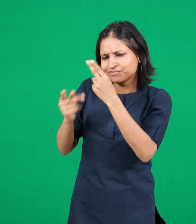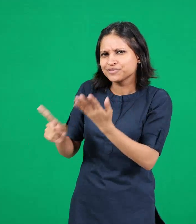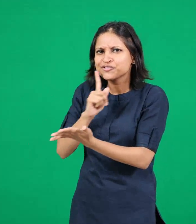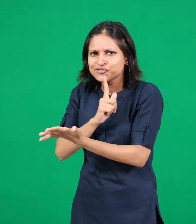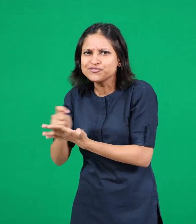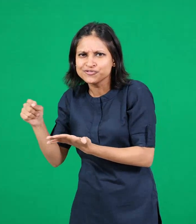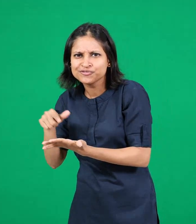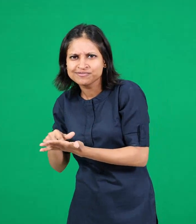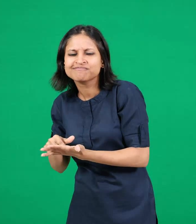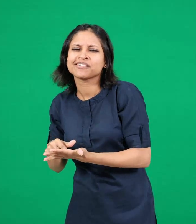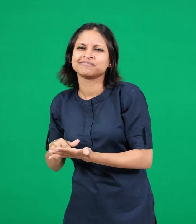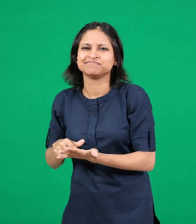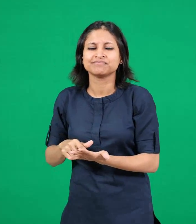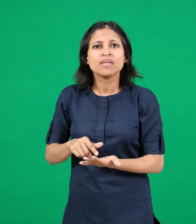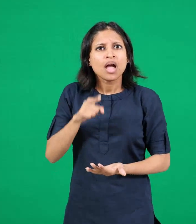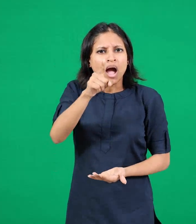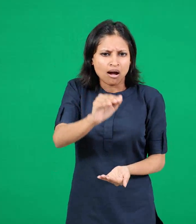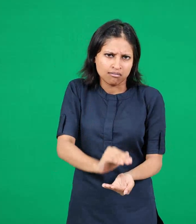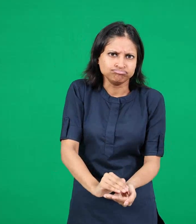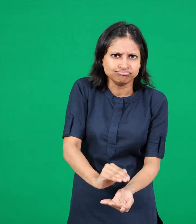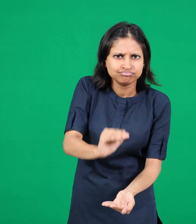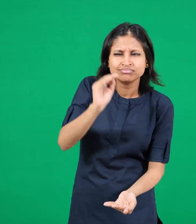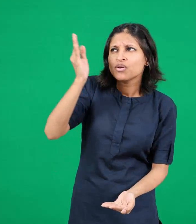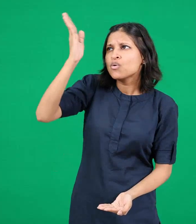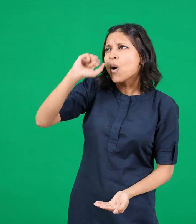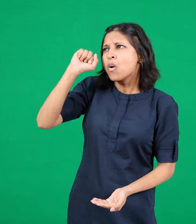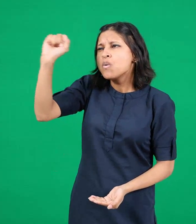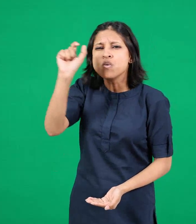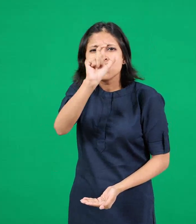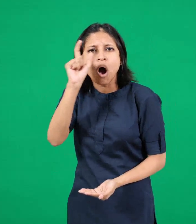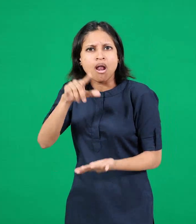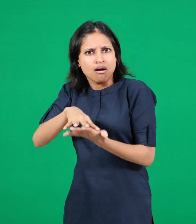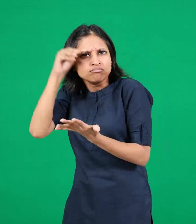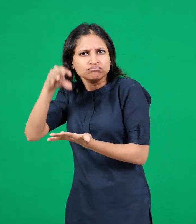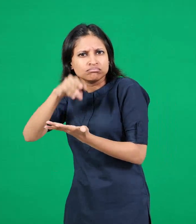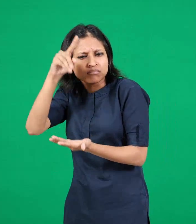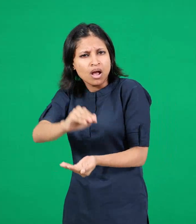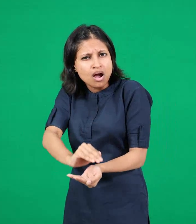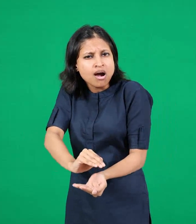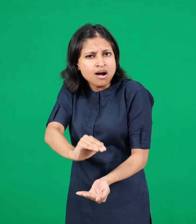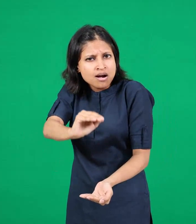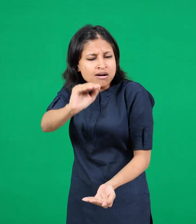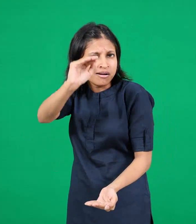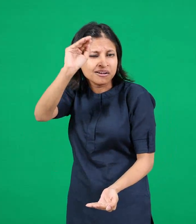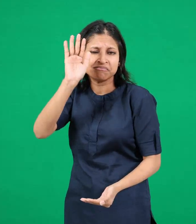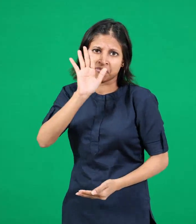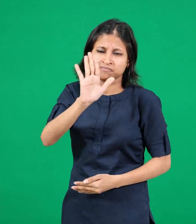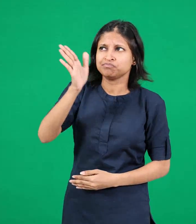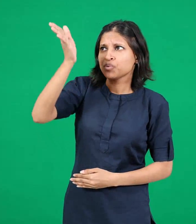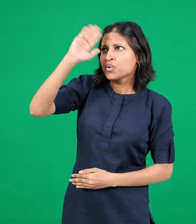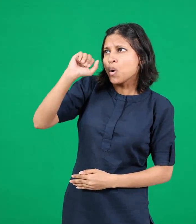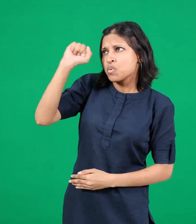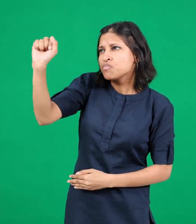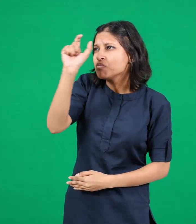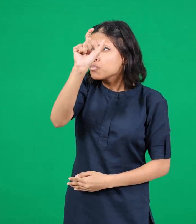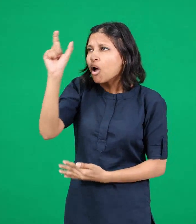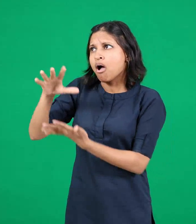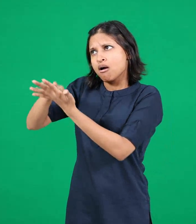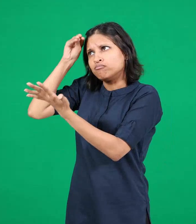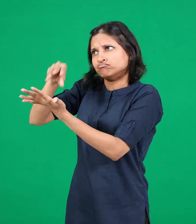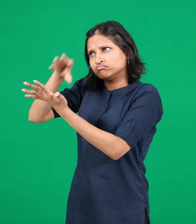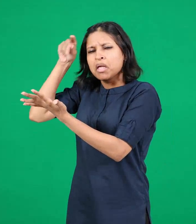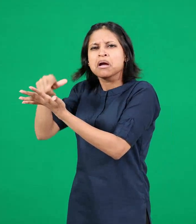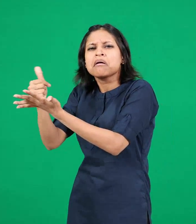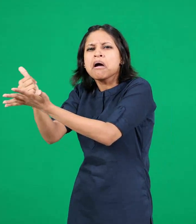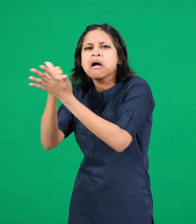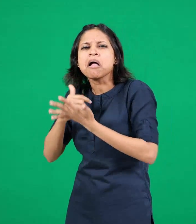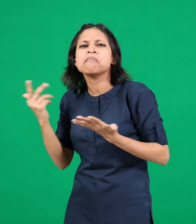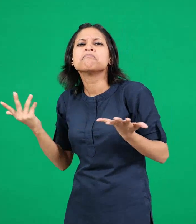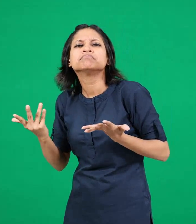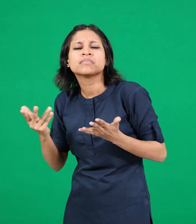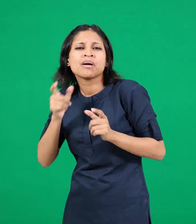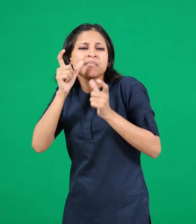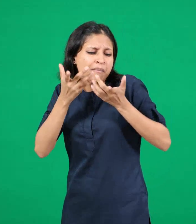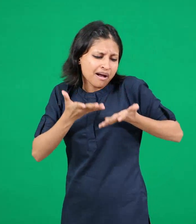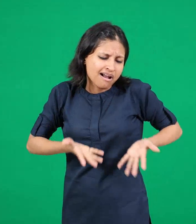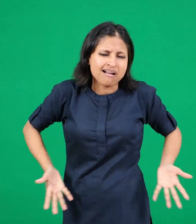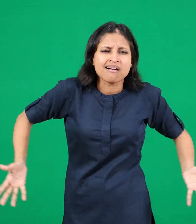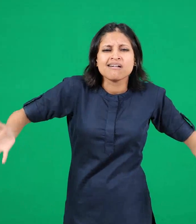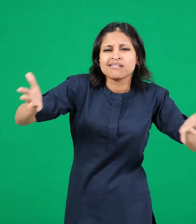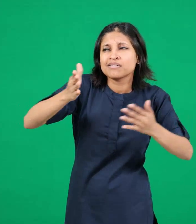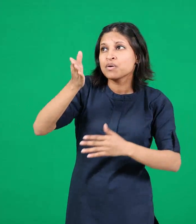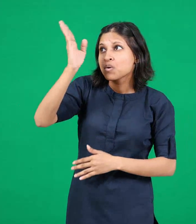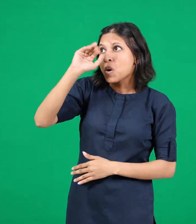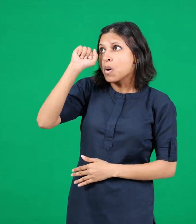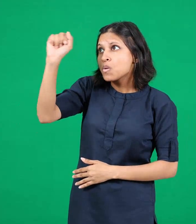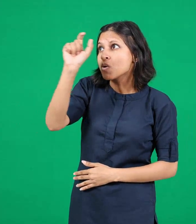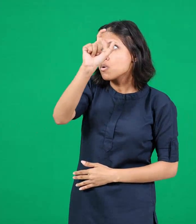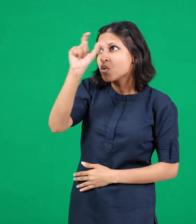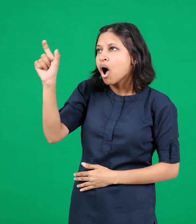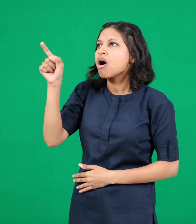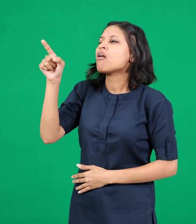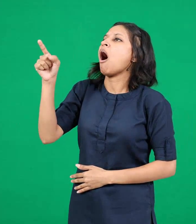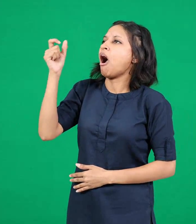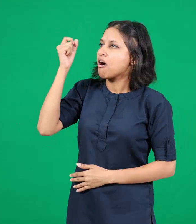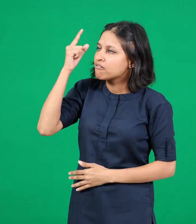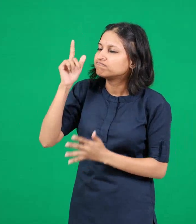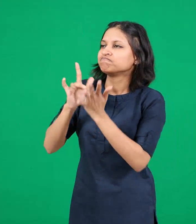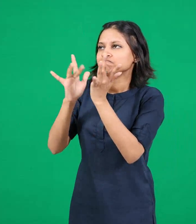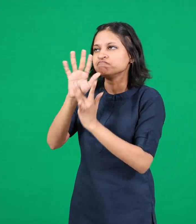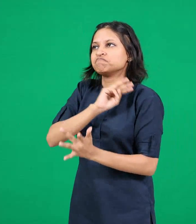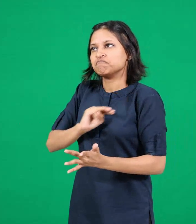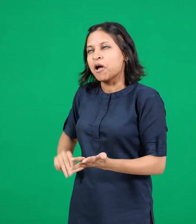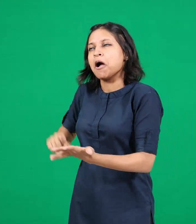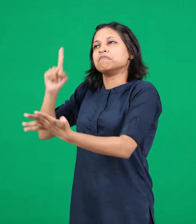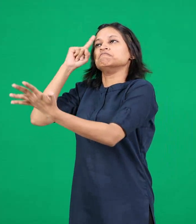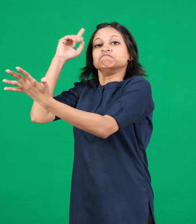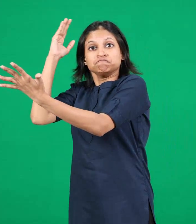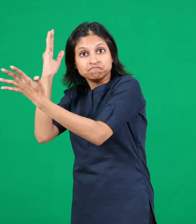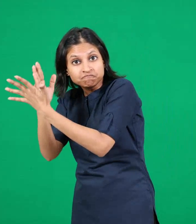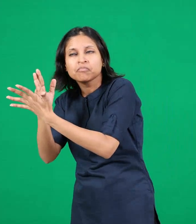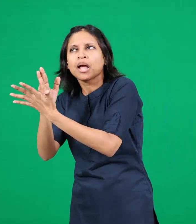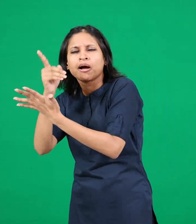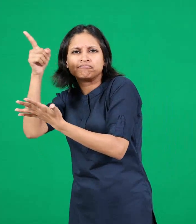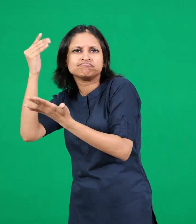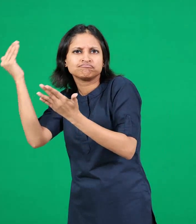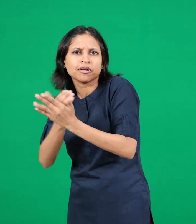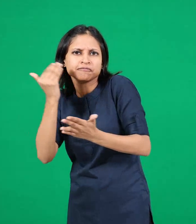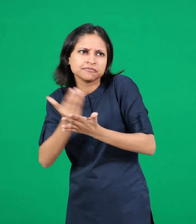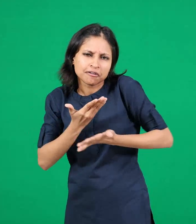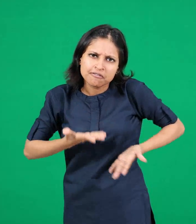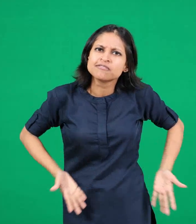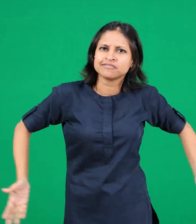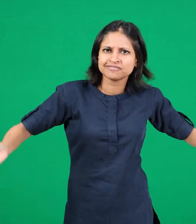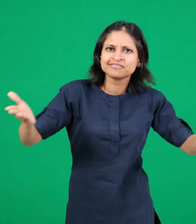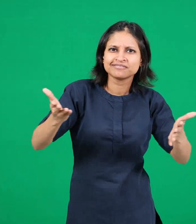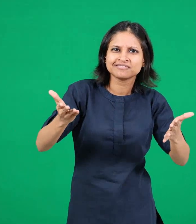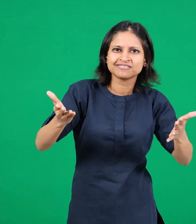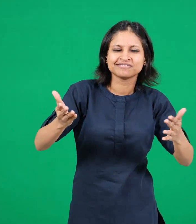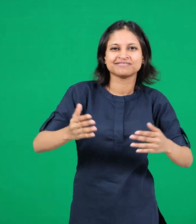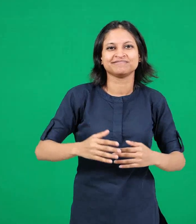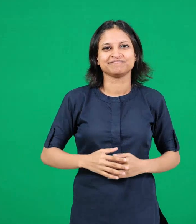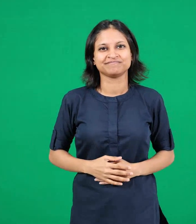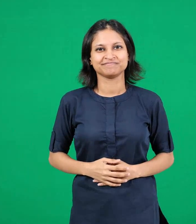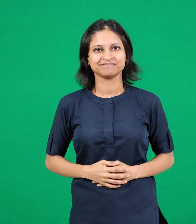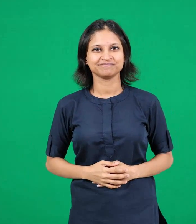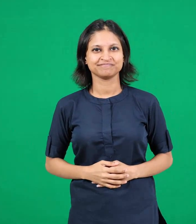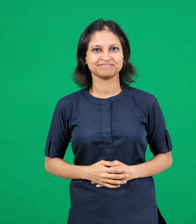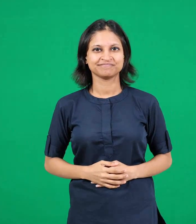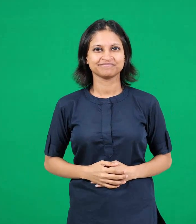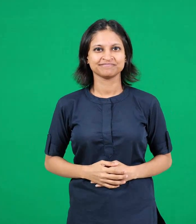From infancy you have known the Holy Scriptures, which are able to make you wise for salvation through faith in Christ Jesus.